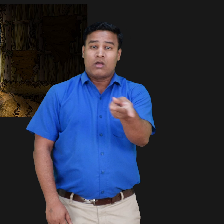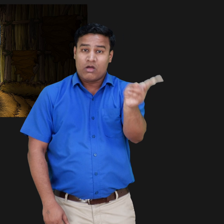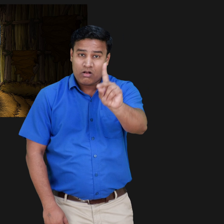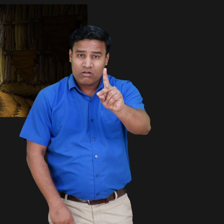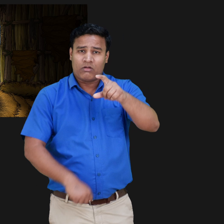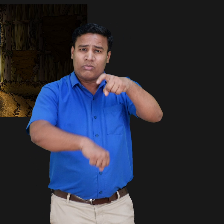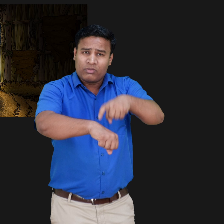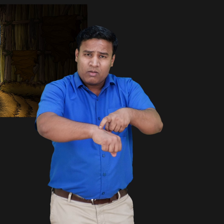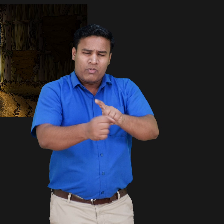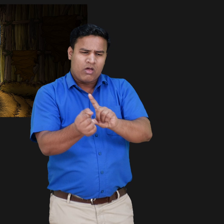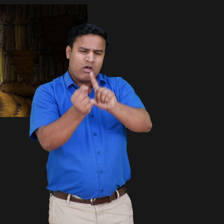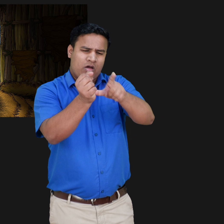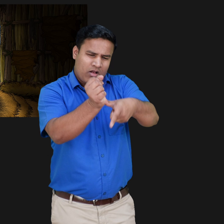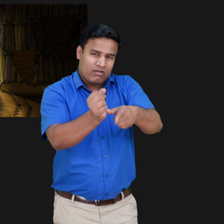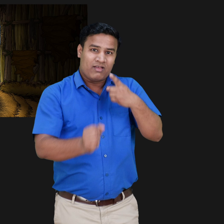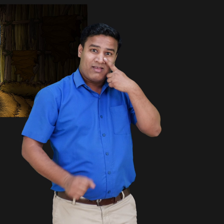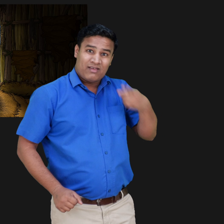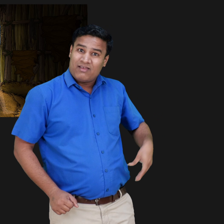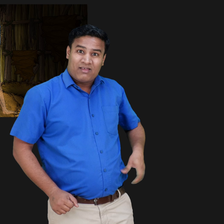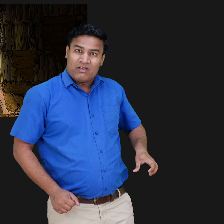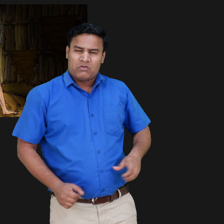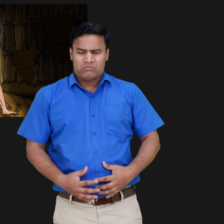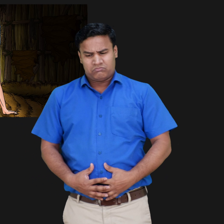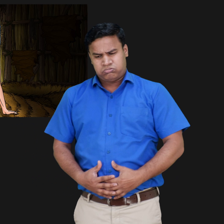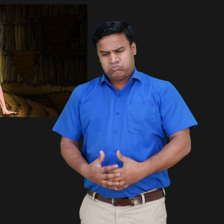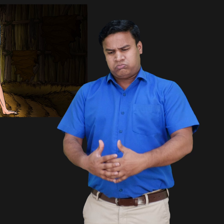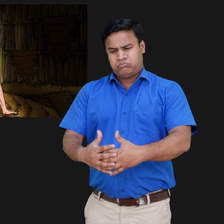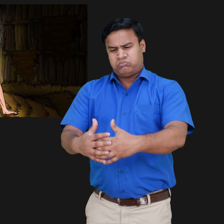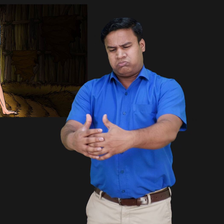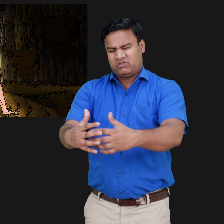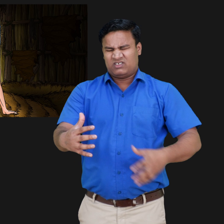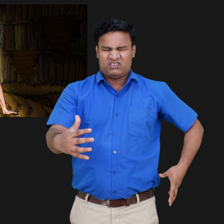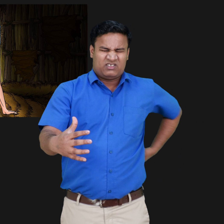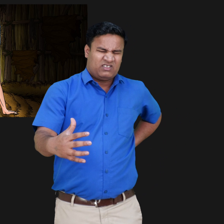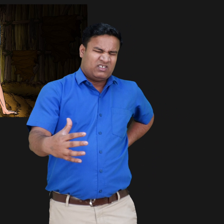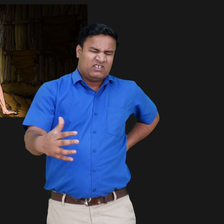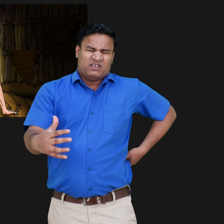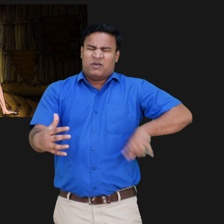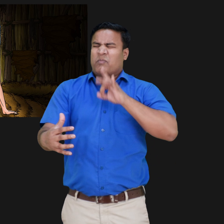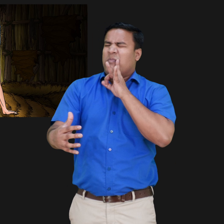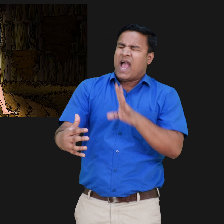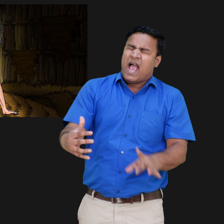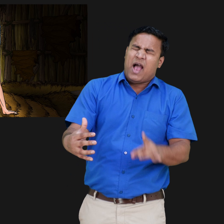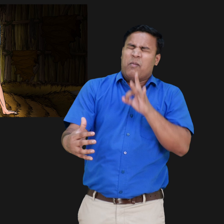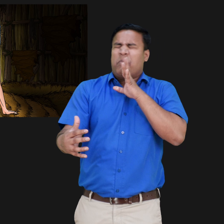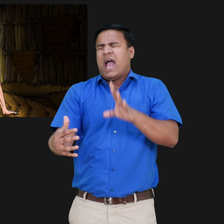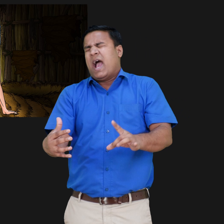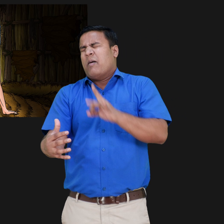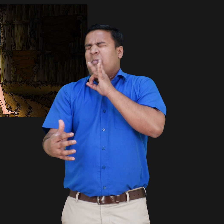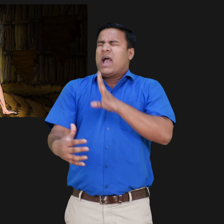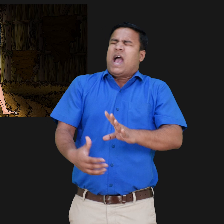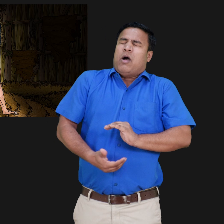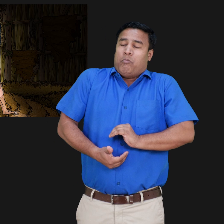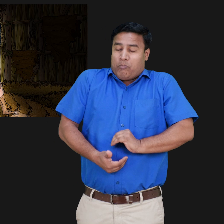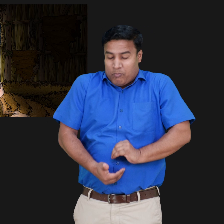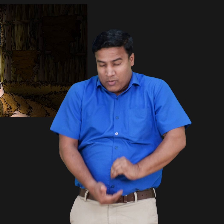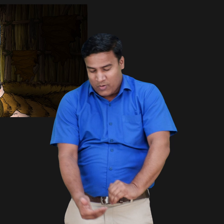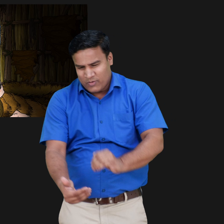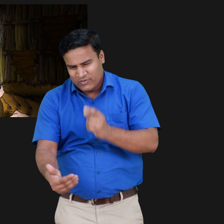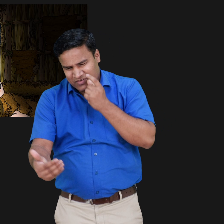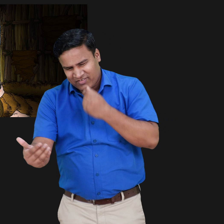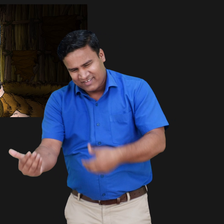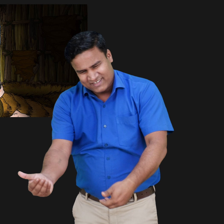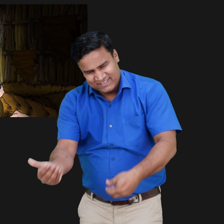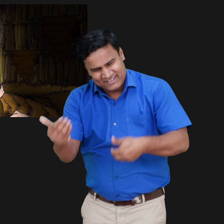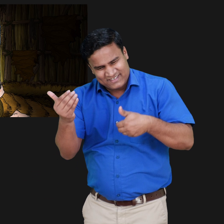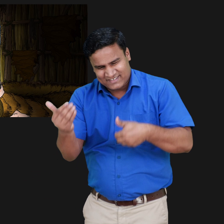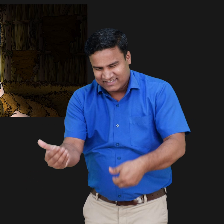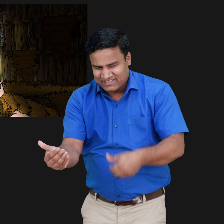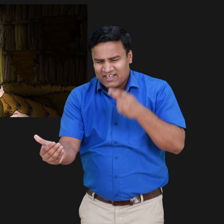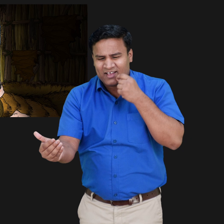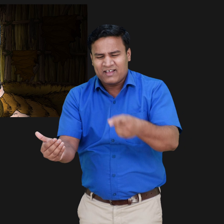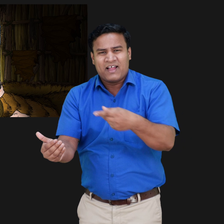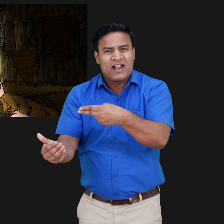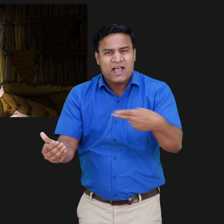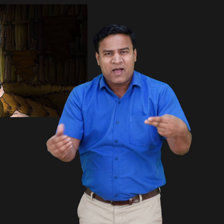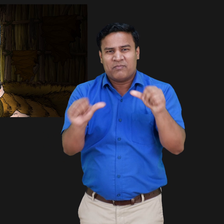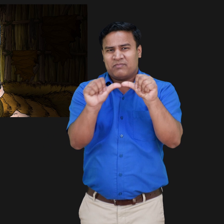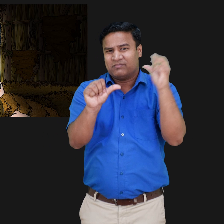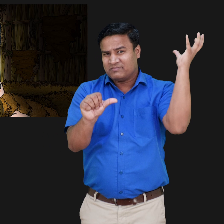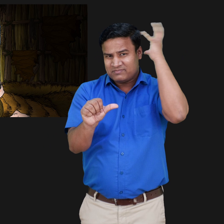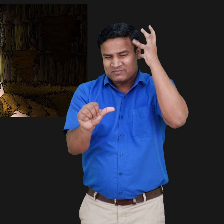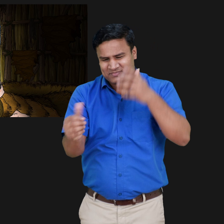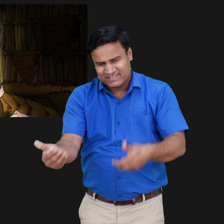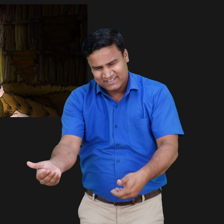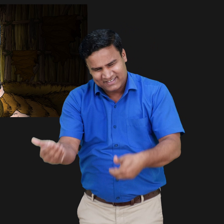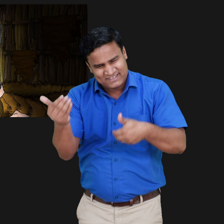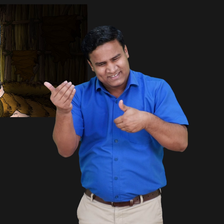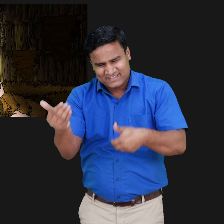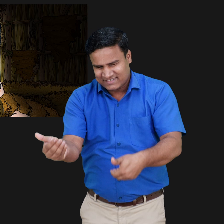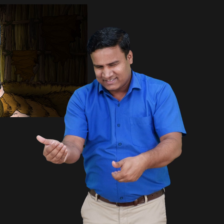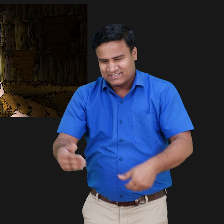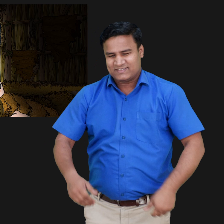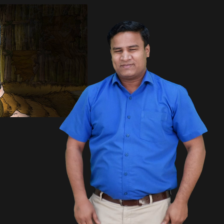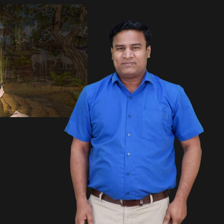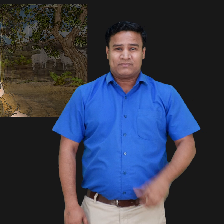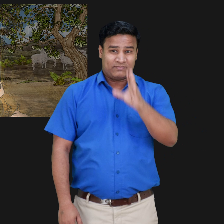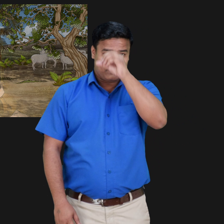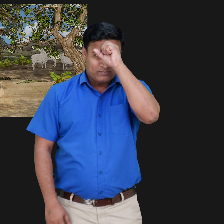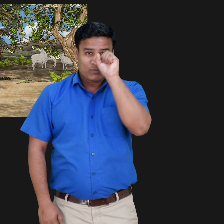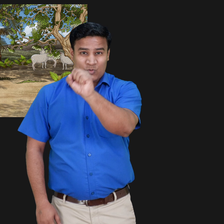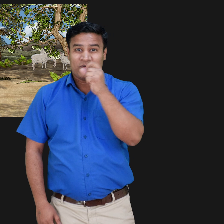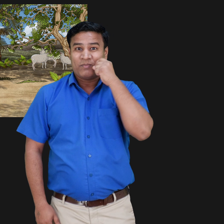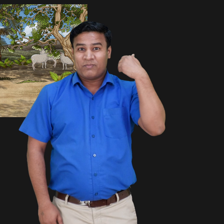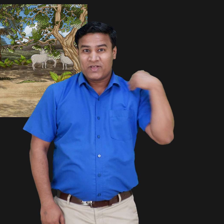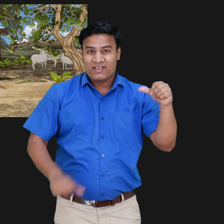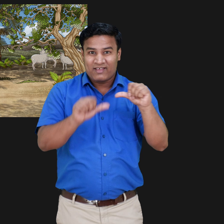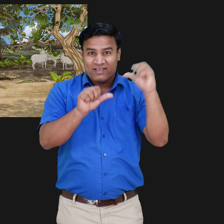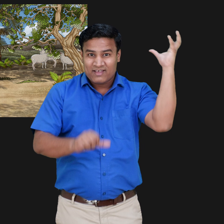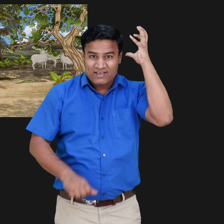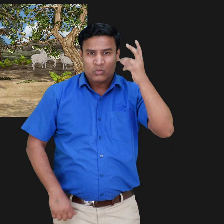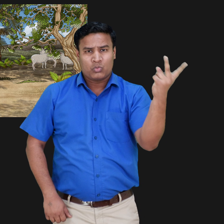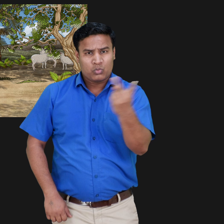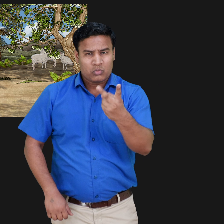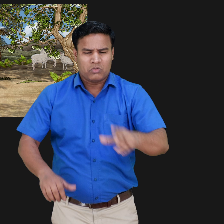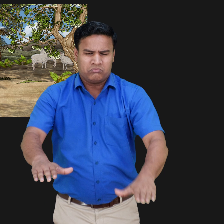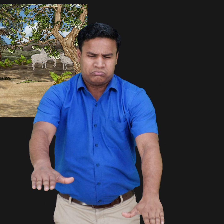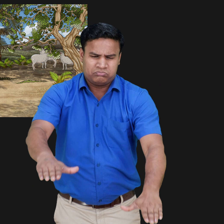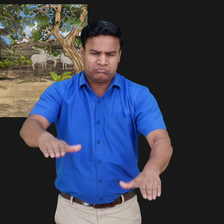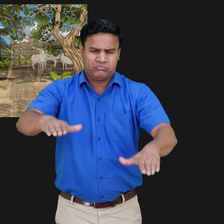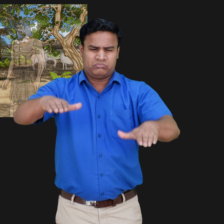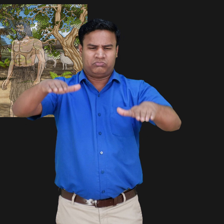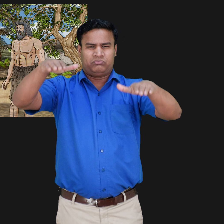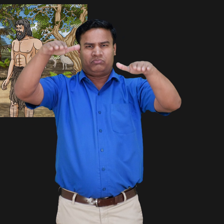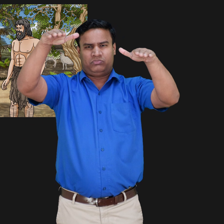Later she gave birth to Cain’s brother Abel.